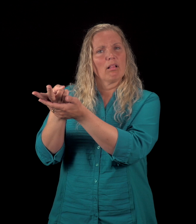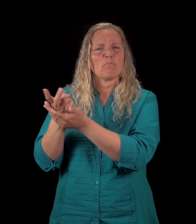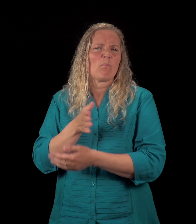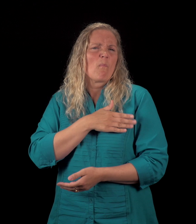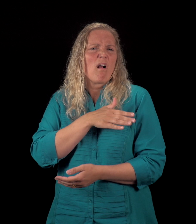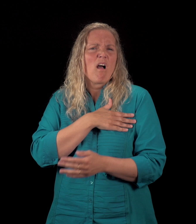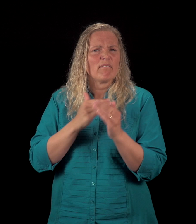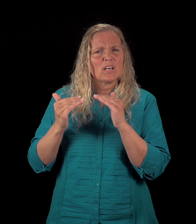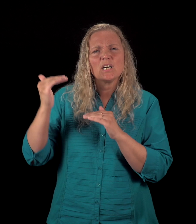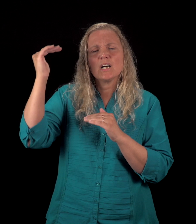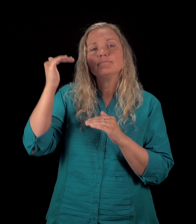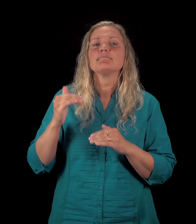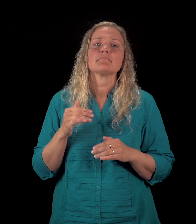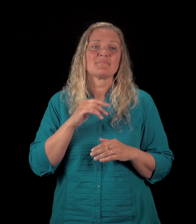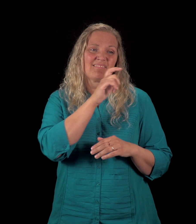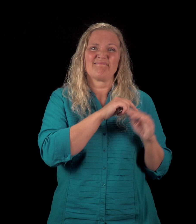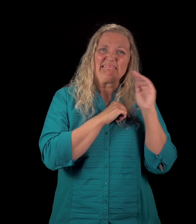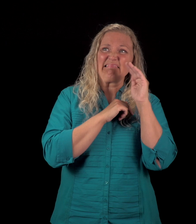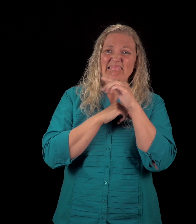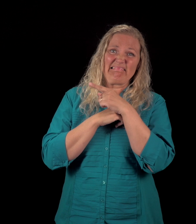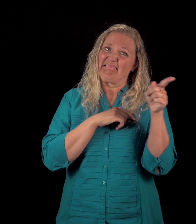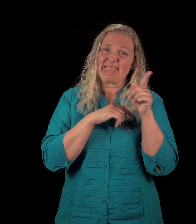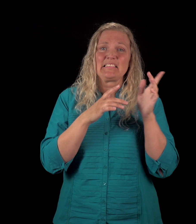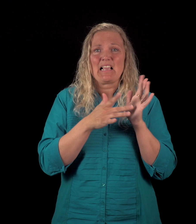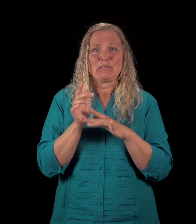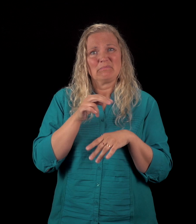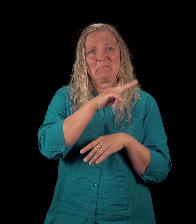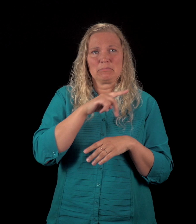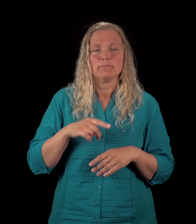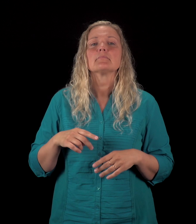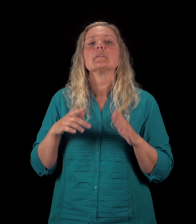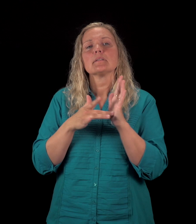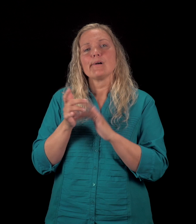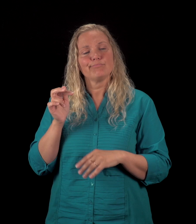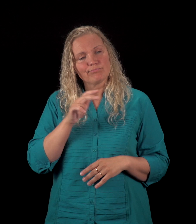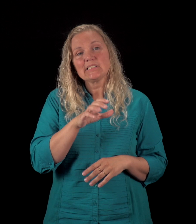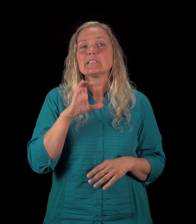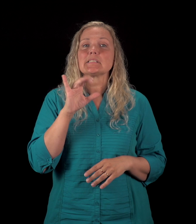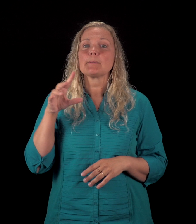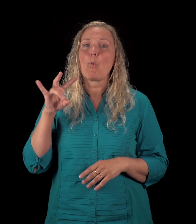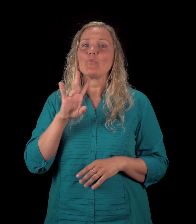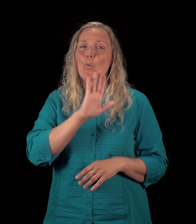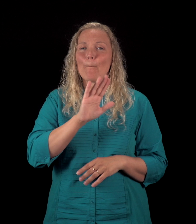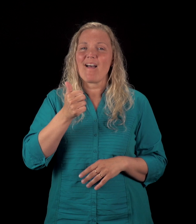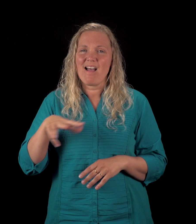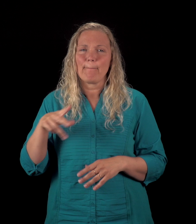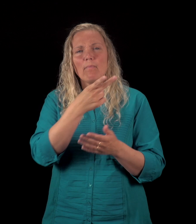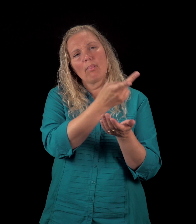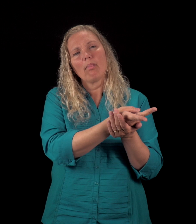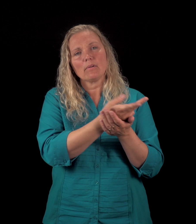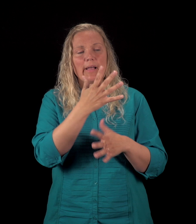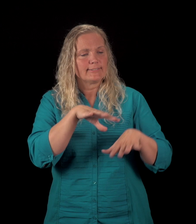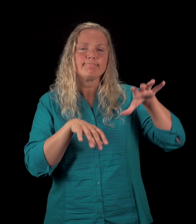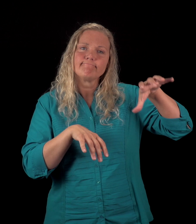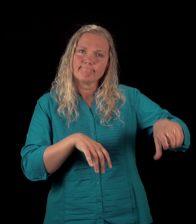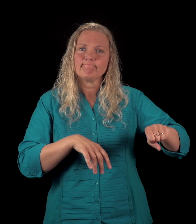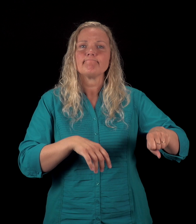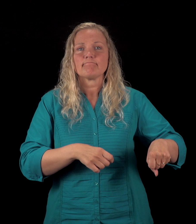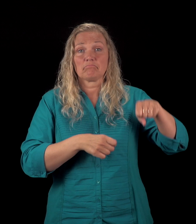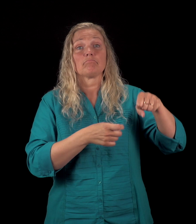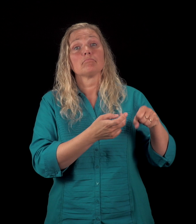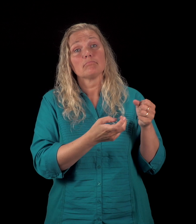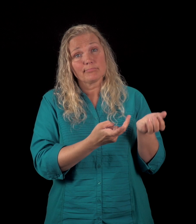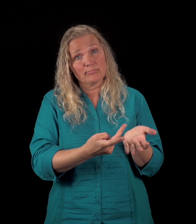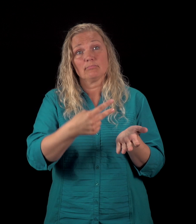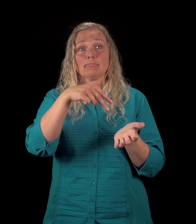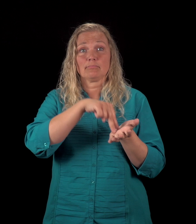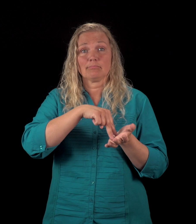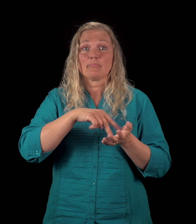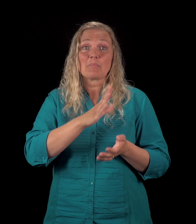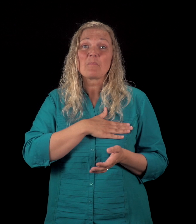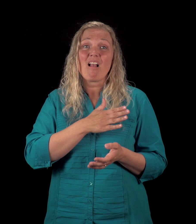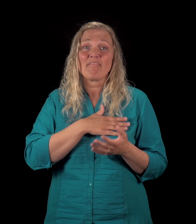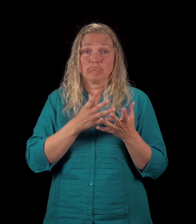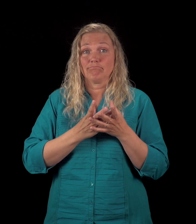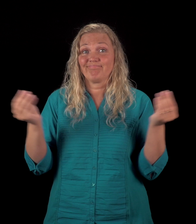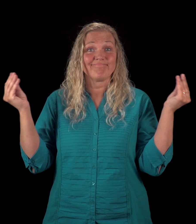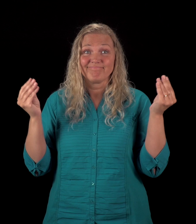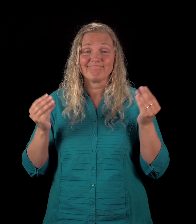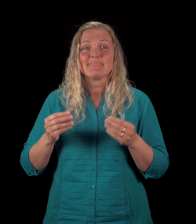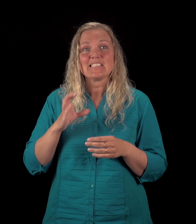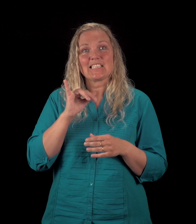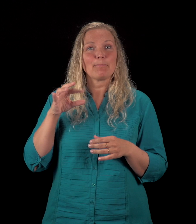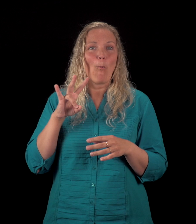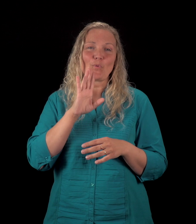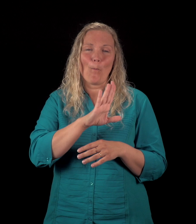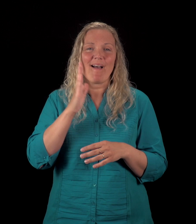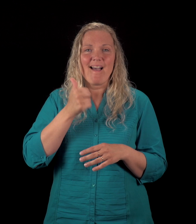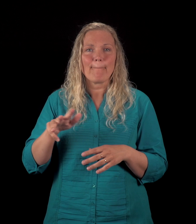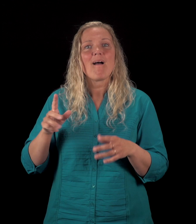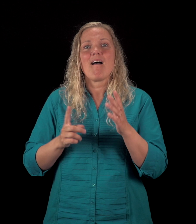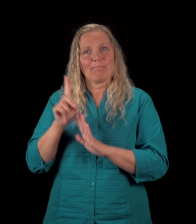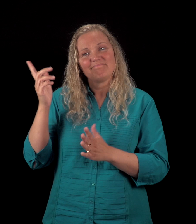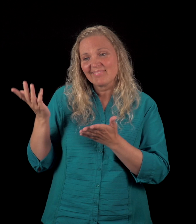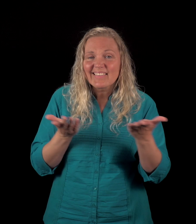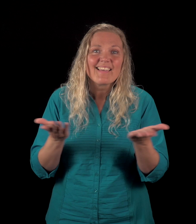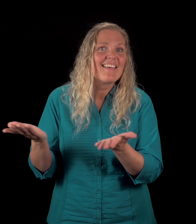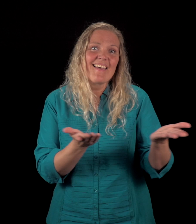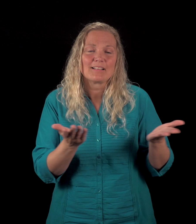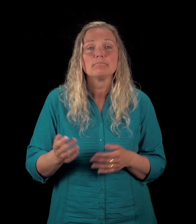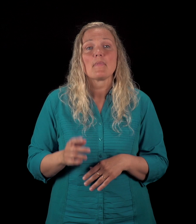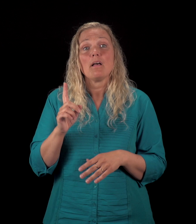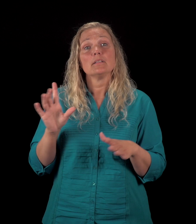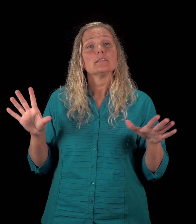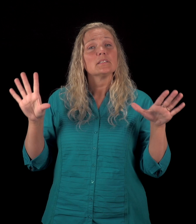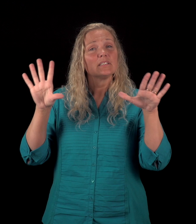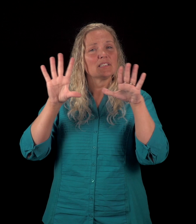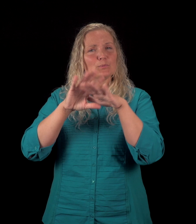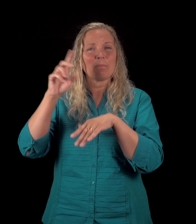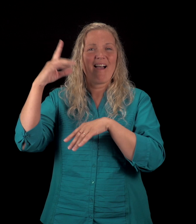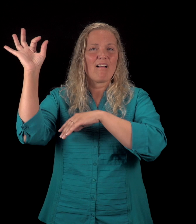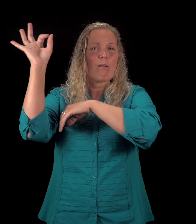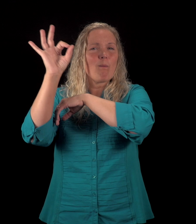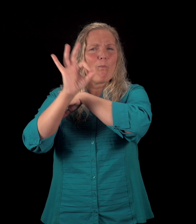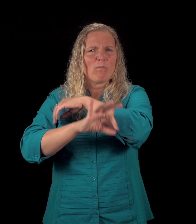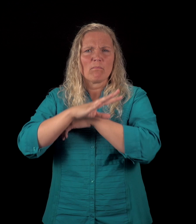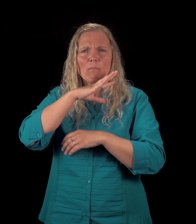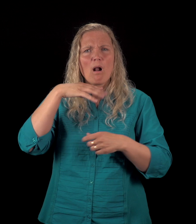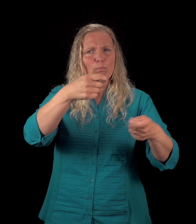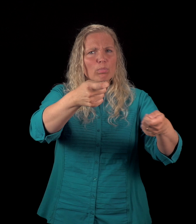So He went to her, took her by the hand, and helped her up. The fever left her, and she began to serve them.